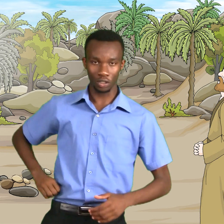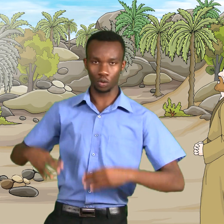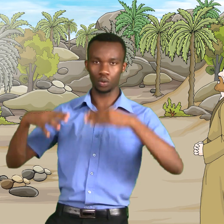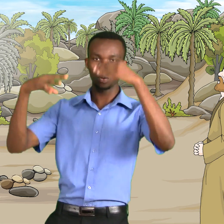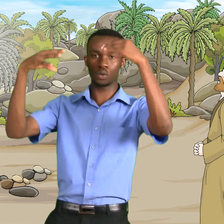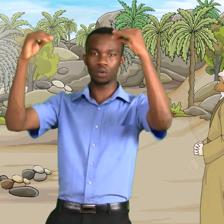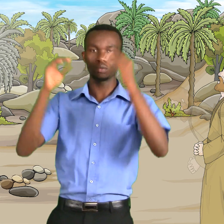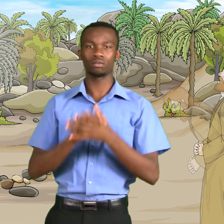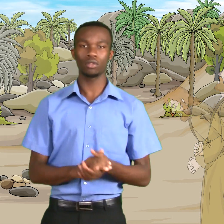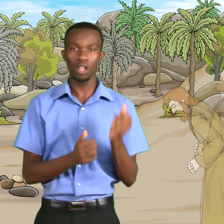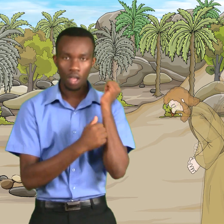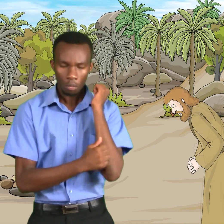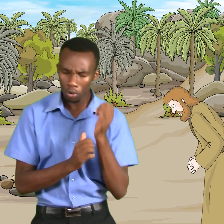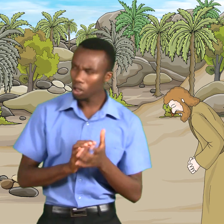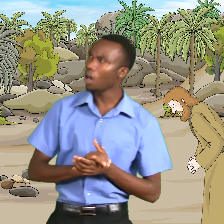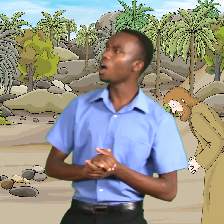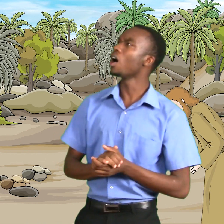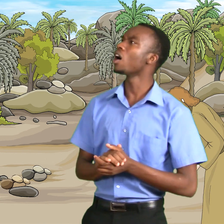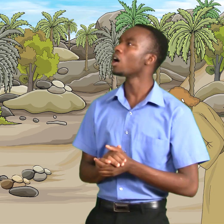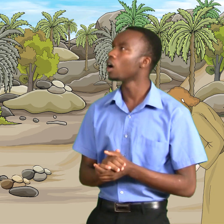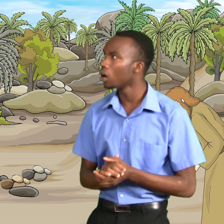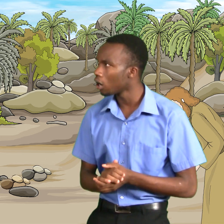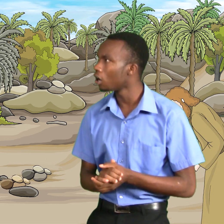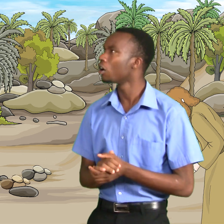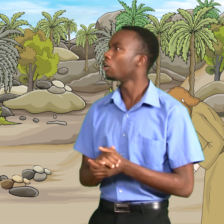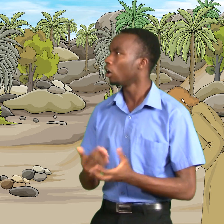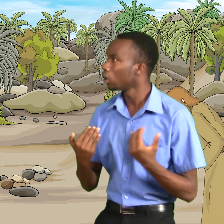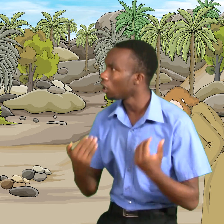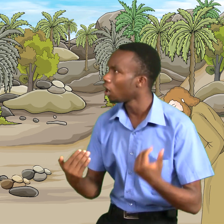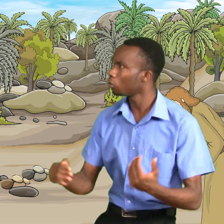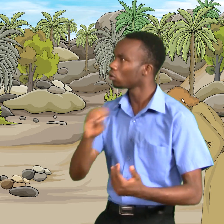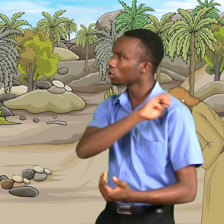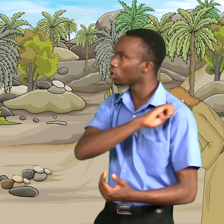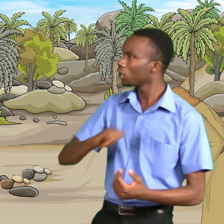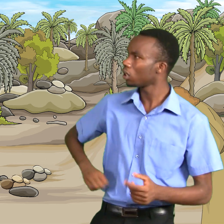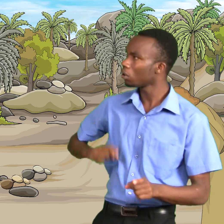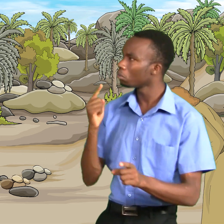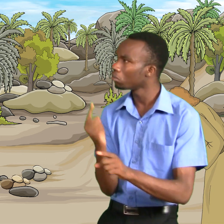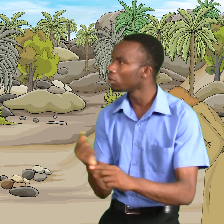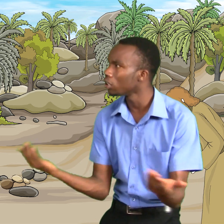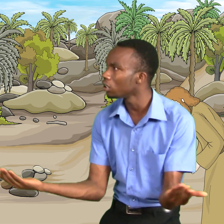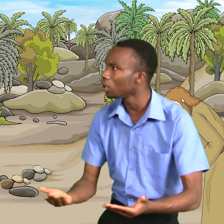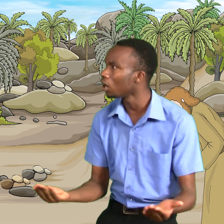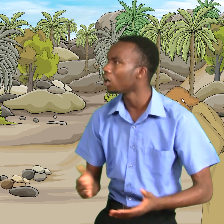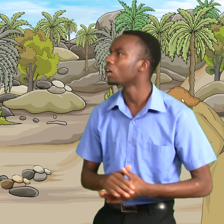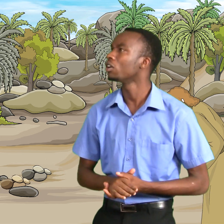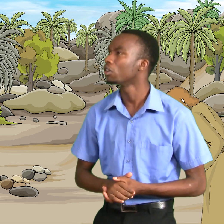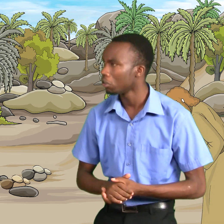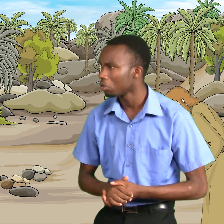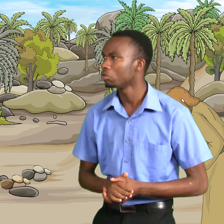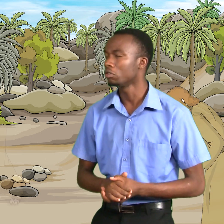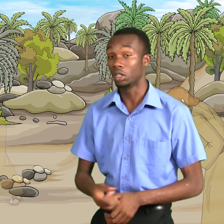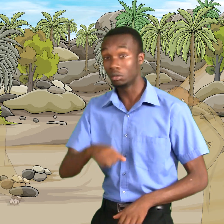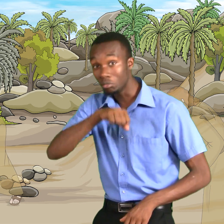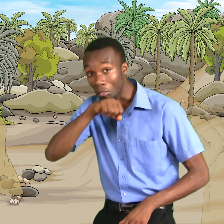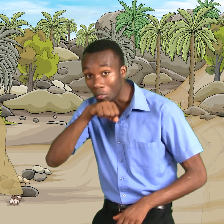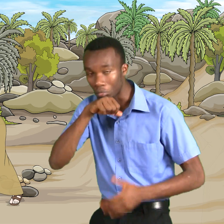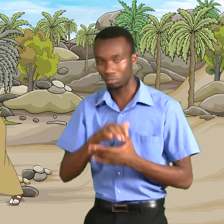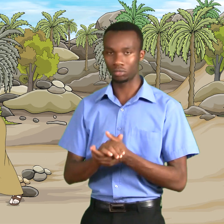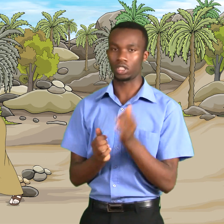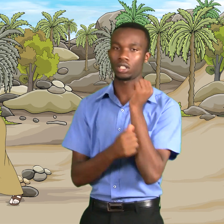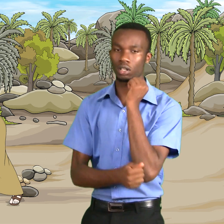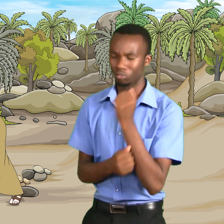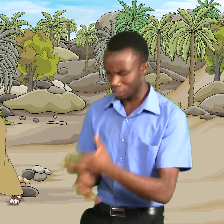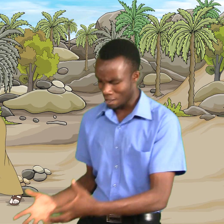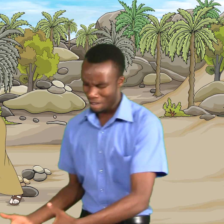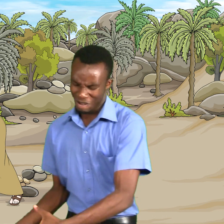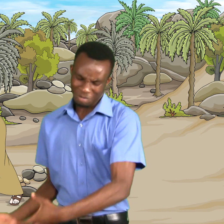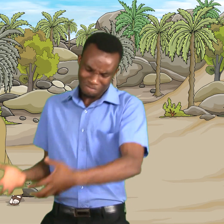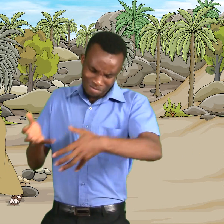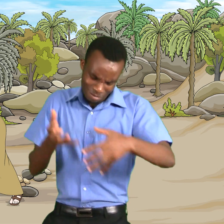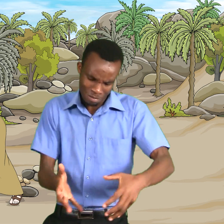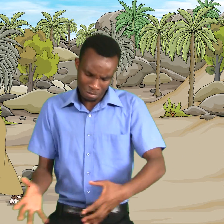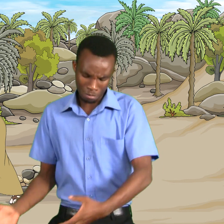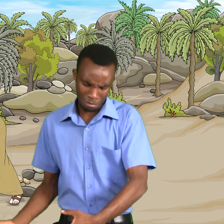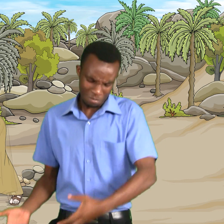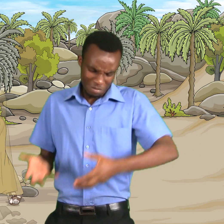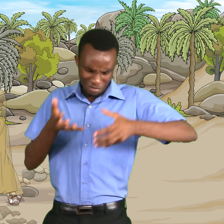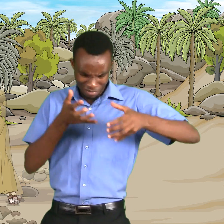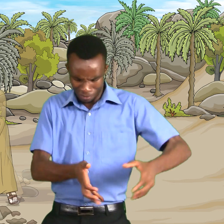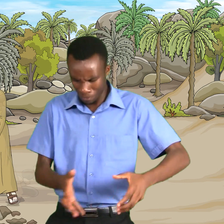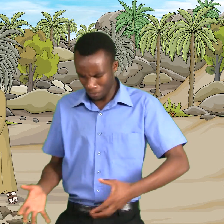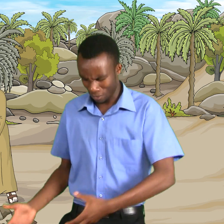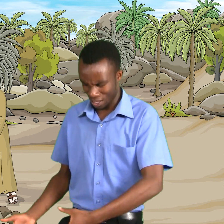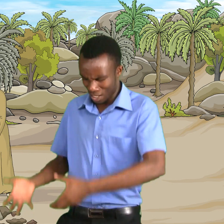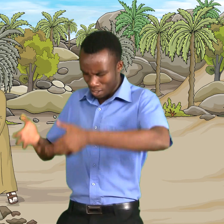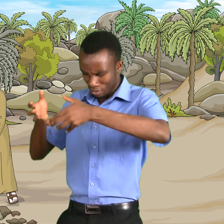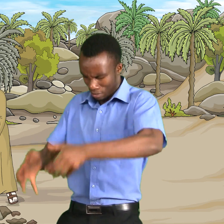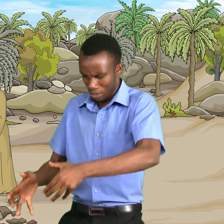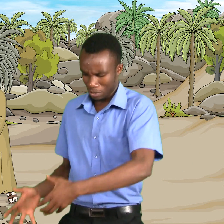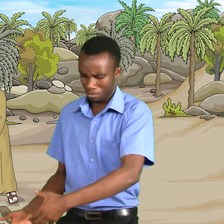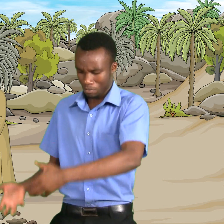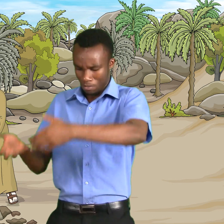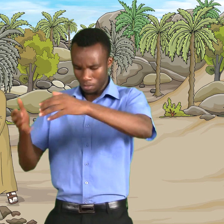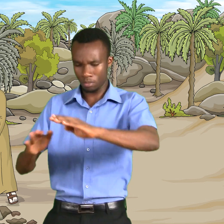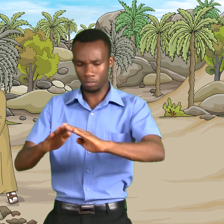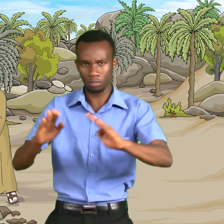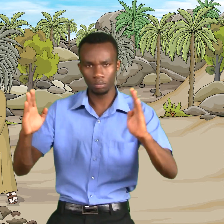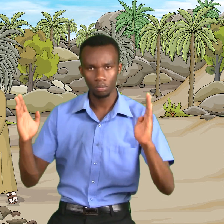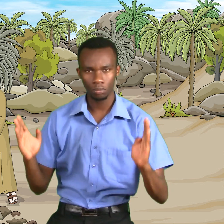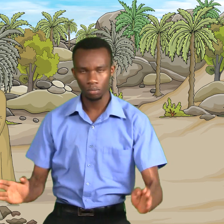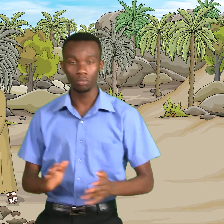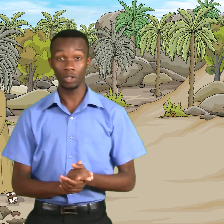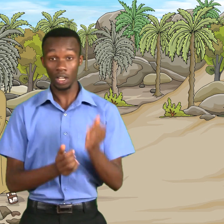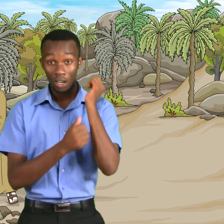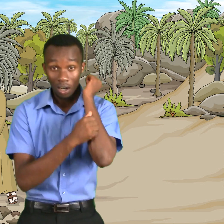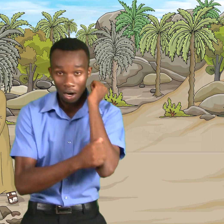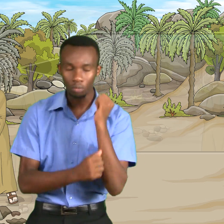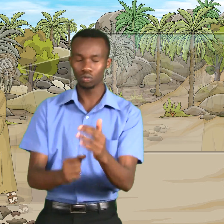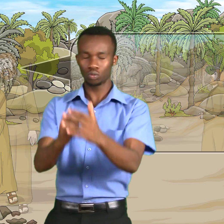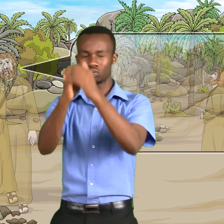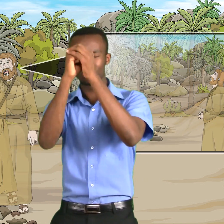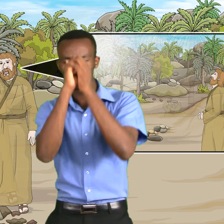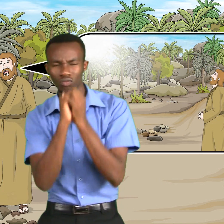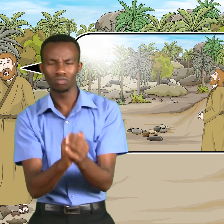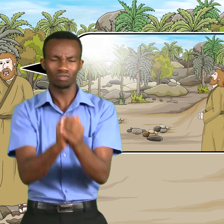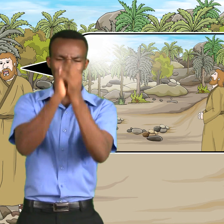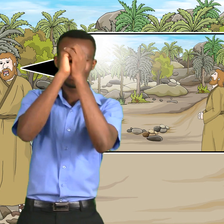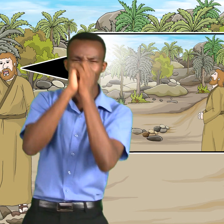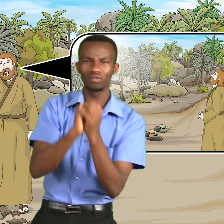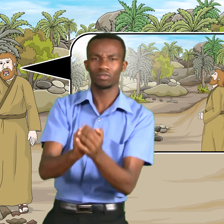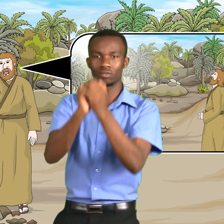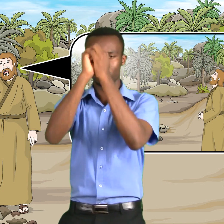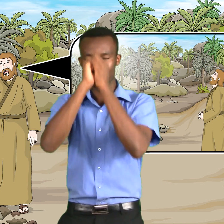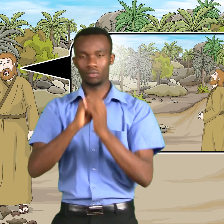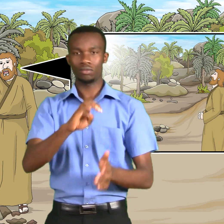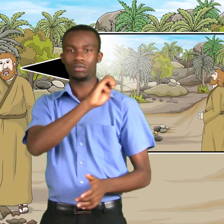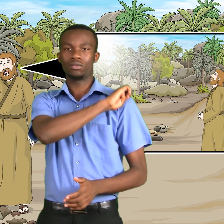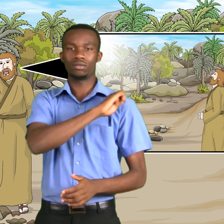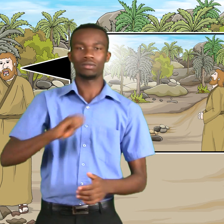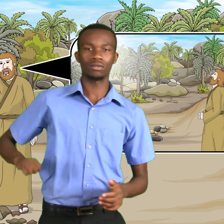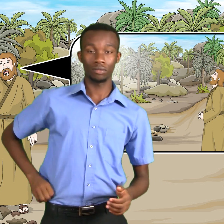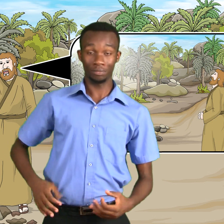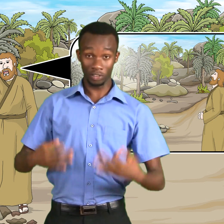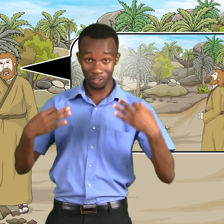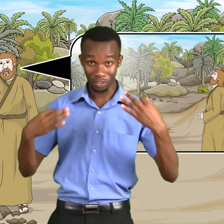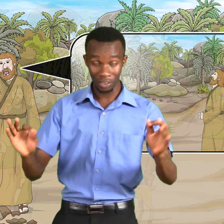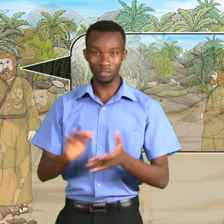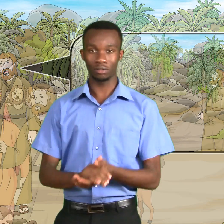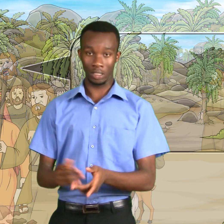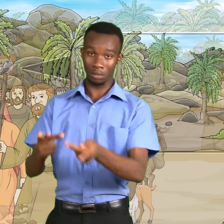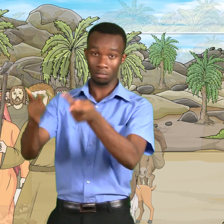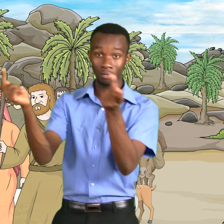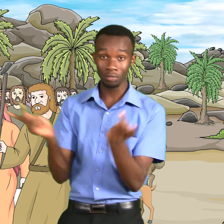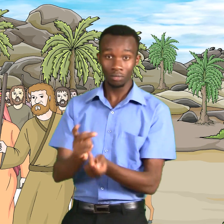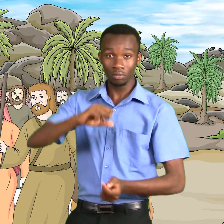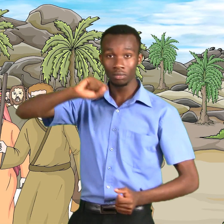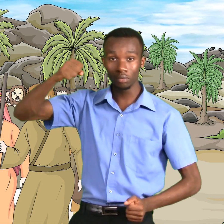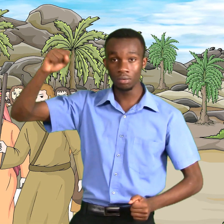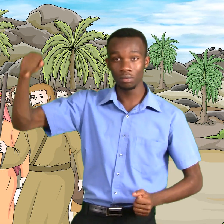So Abram built an altar there to the LORD, who had appeared to him.